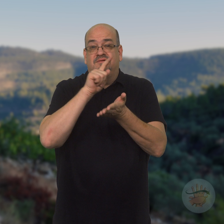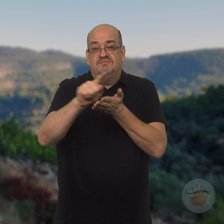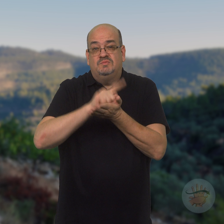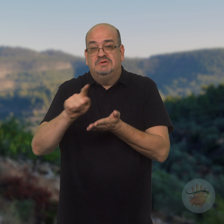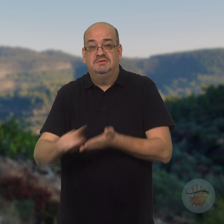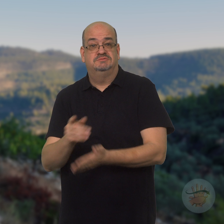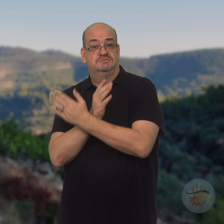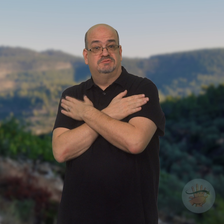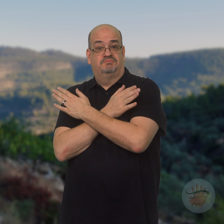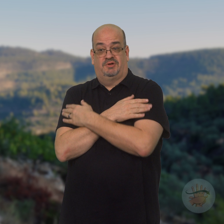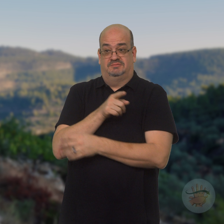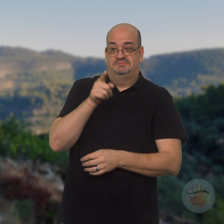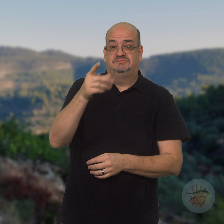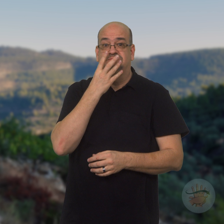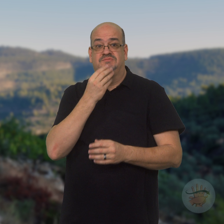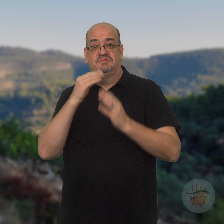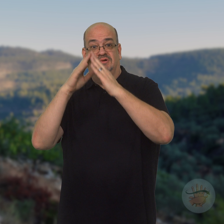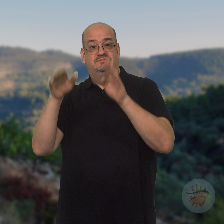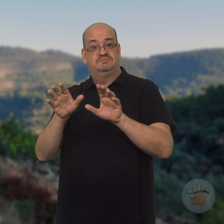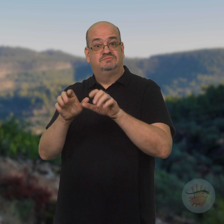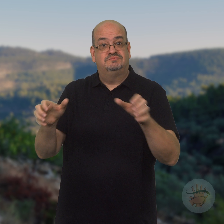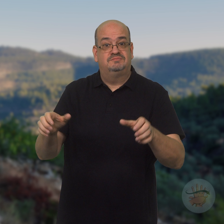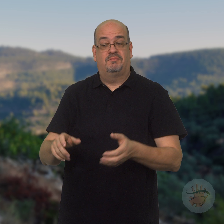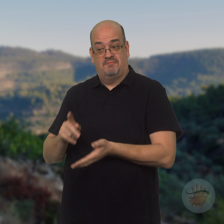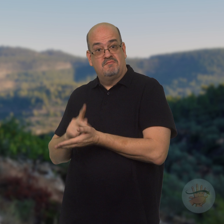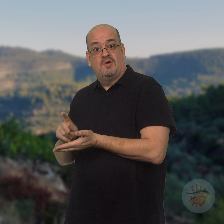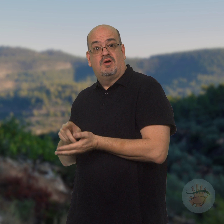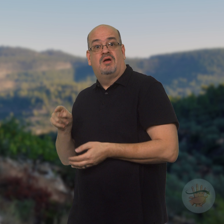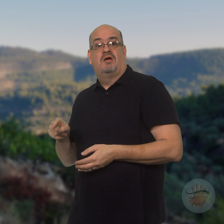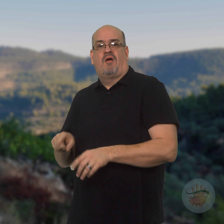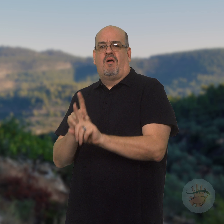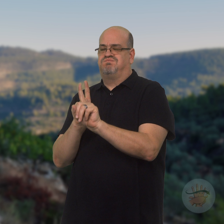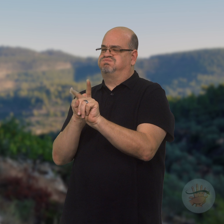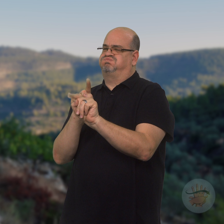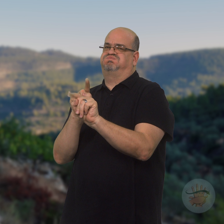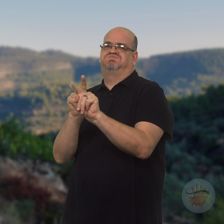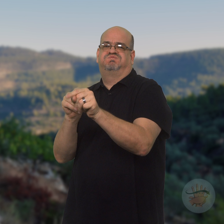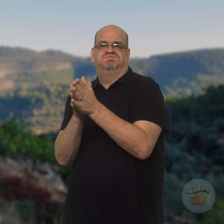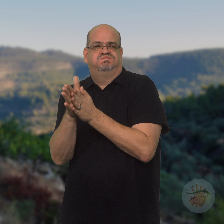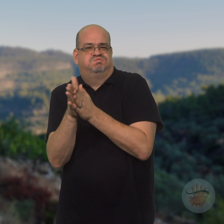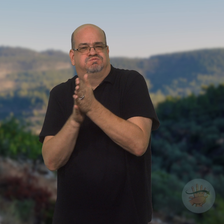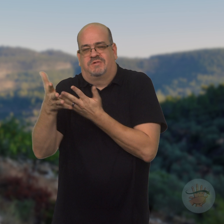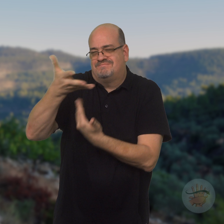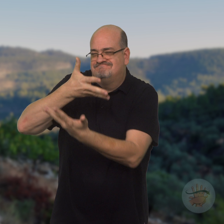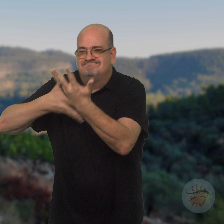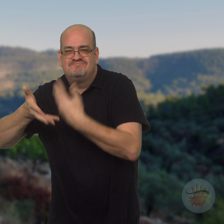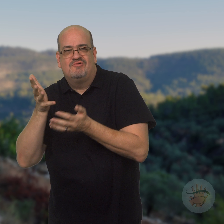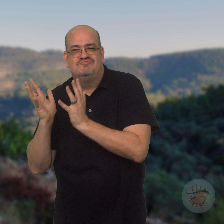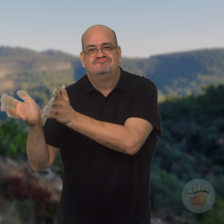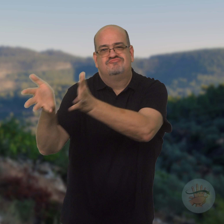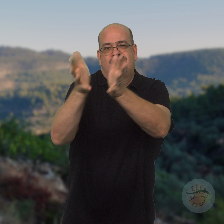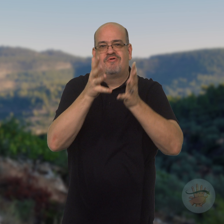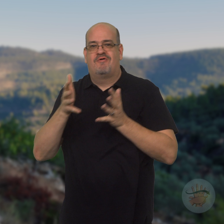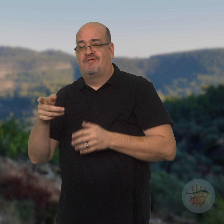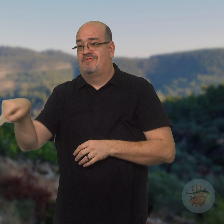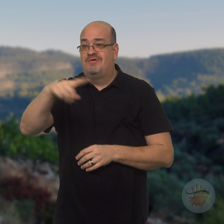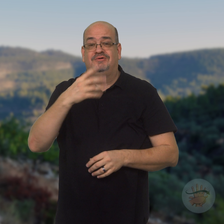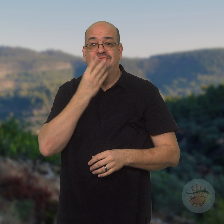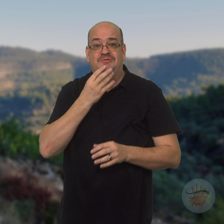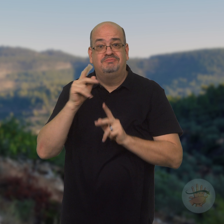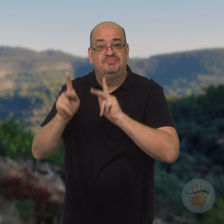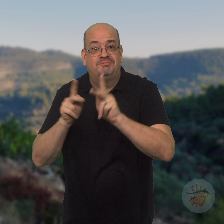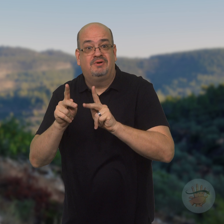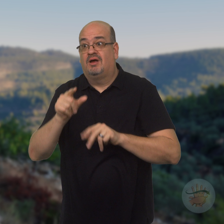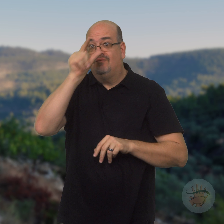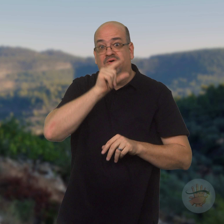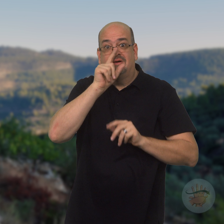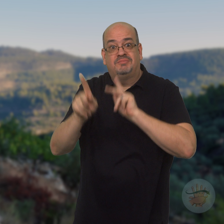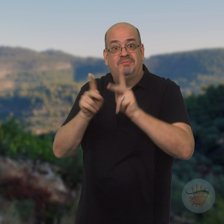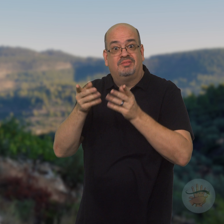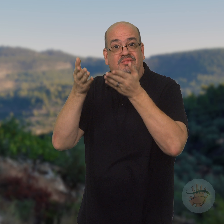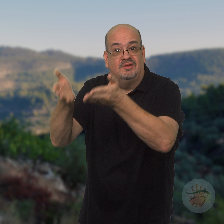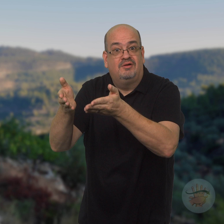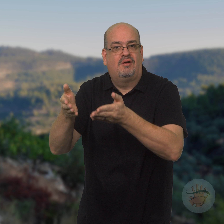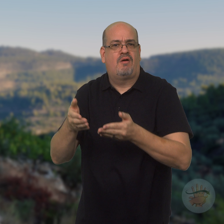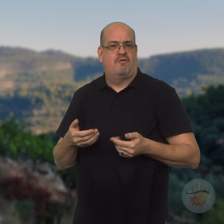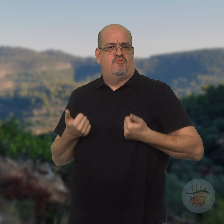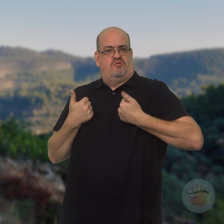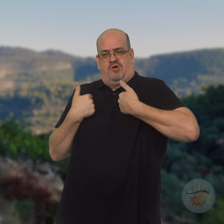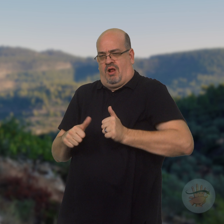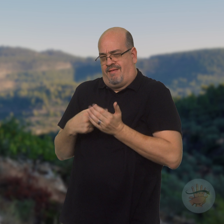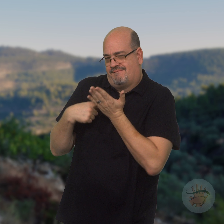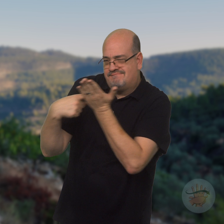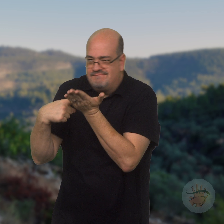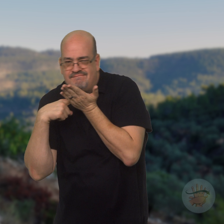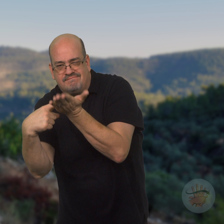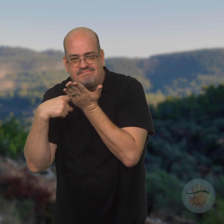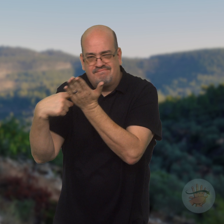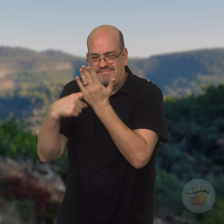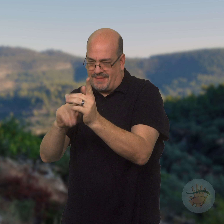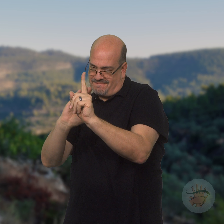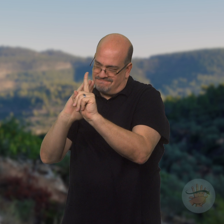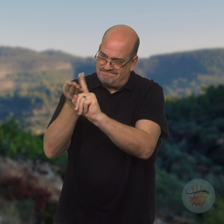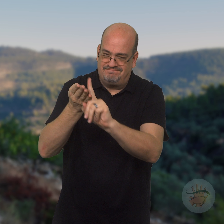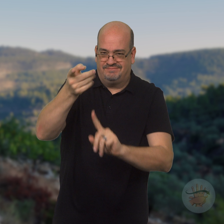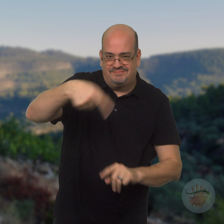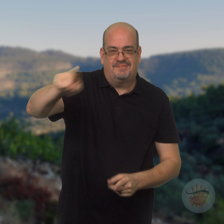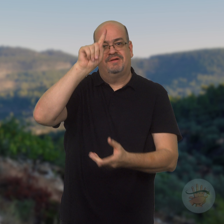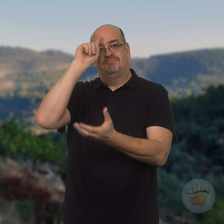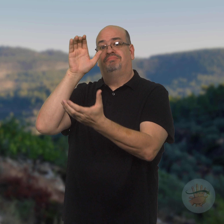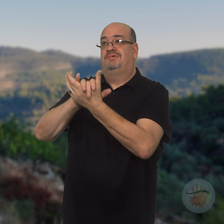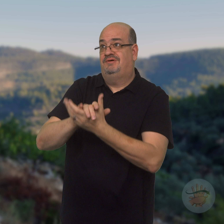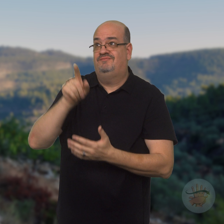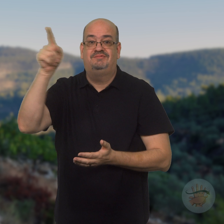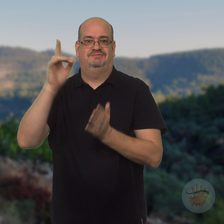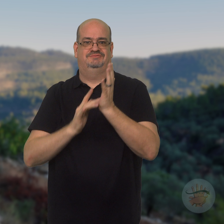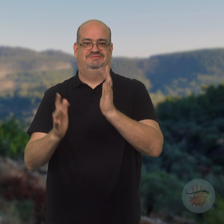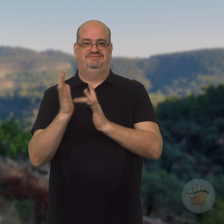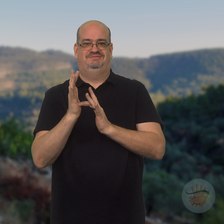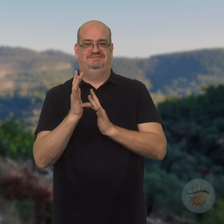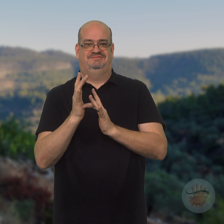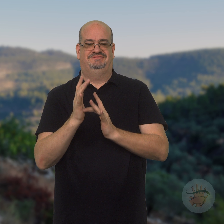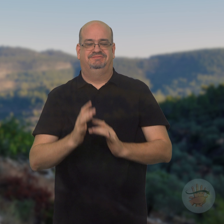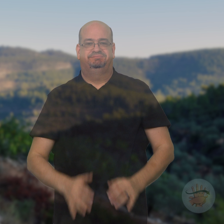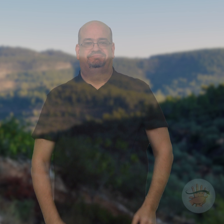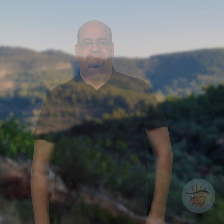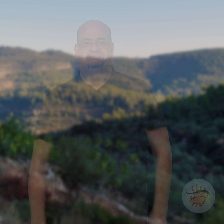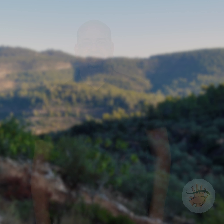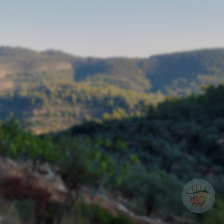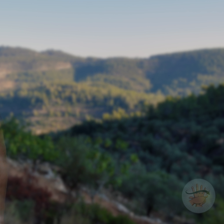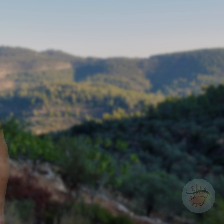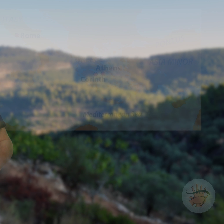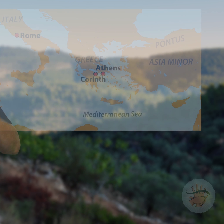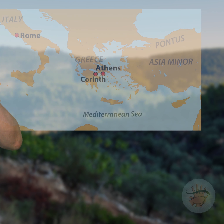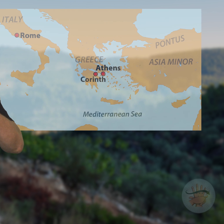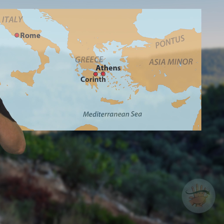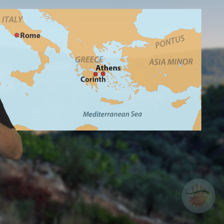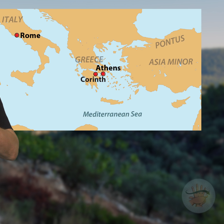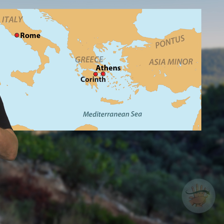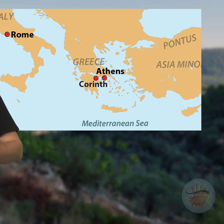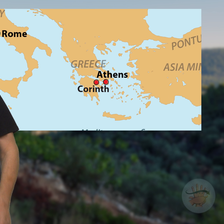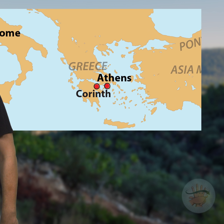Every Sabbath he reasoned in the synagogue, trying to persuade Jews and Greeks alike.